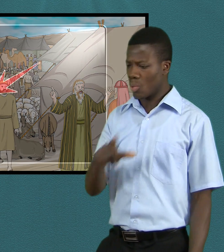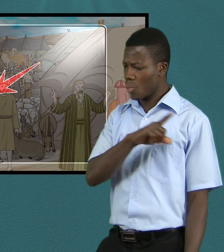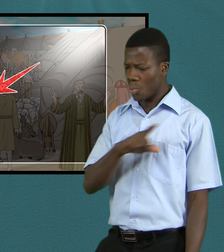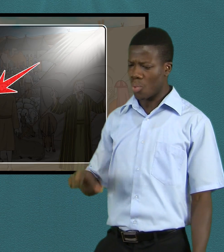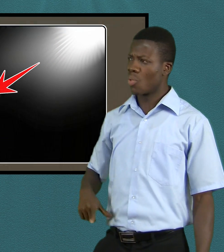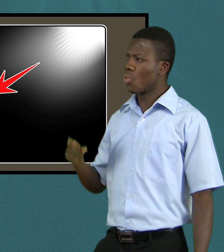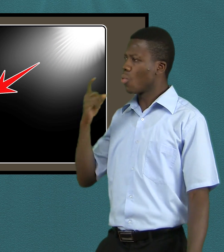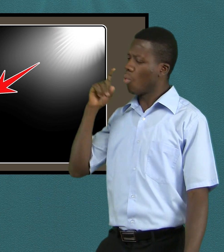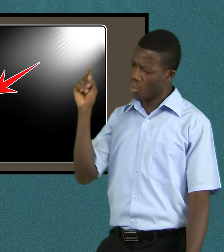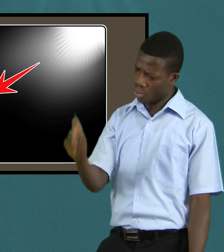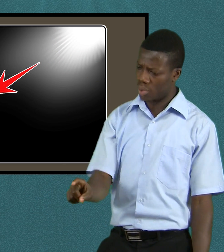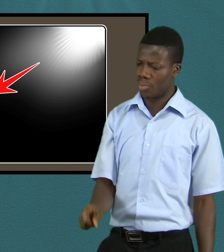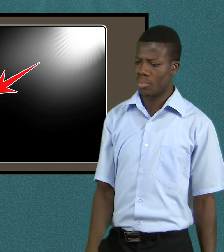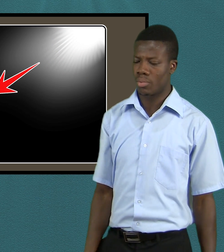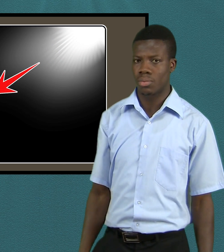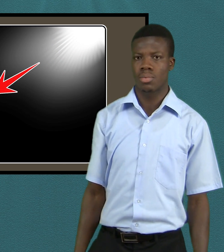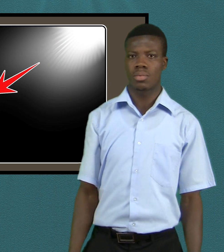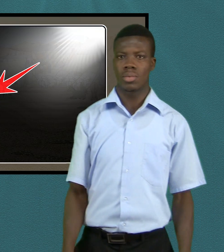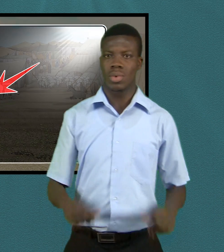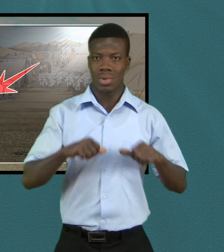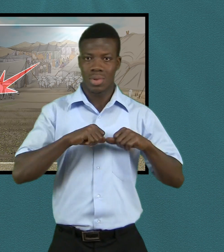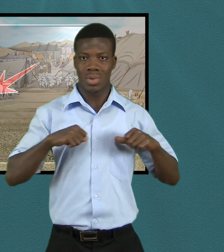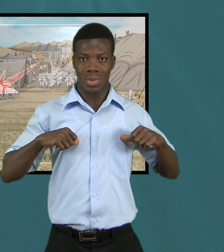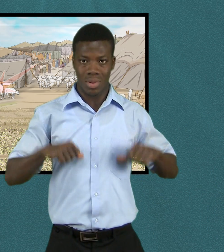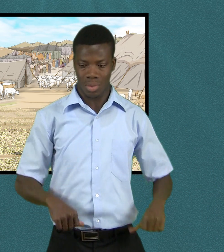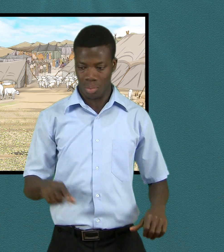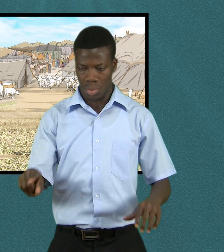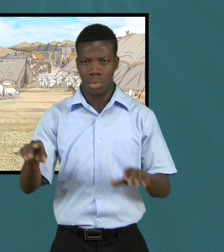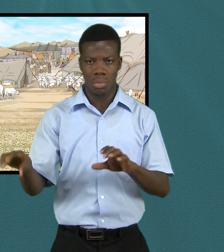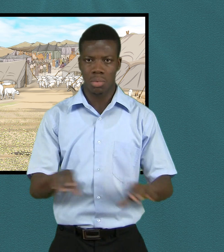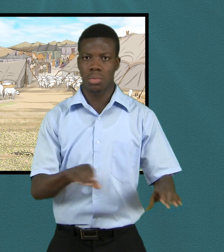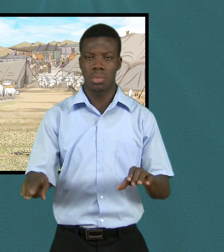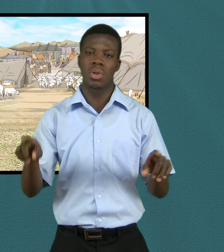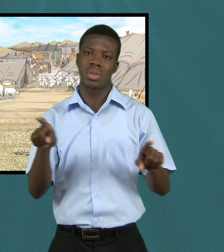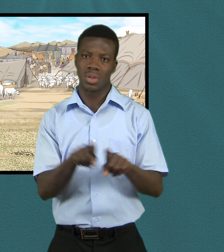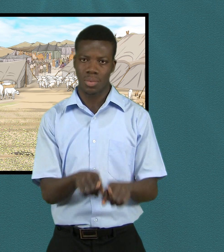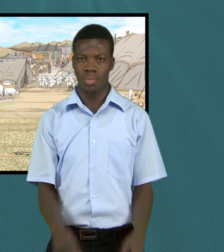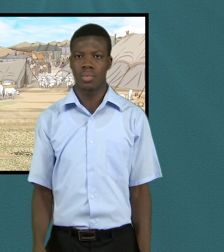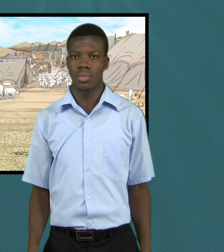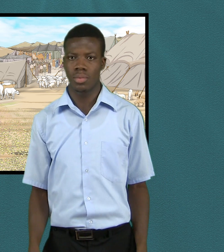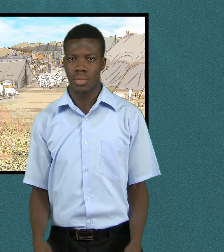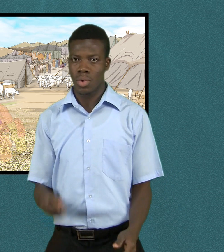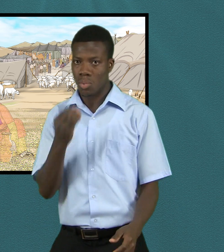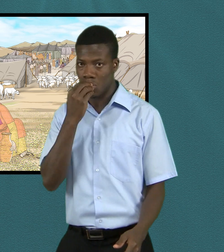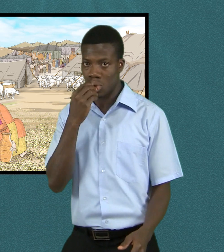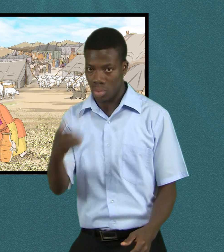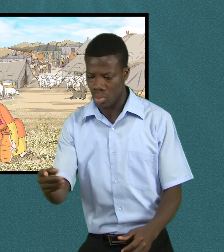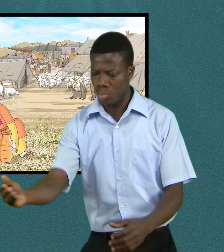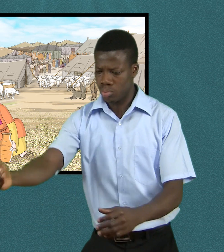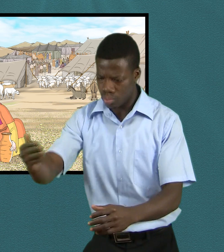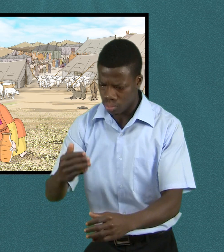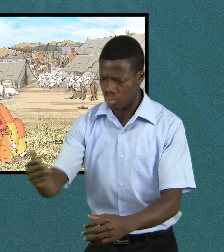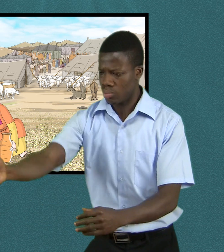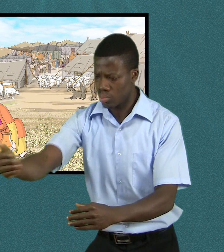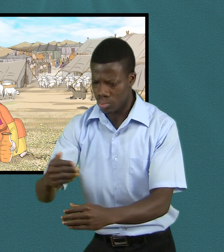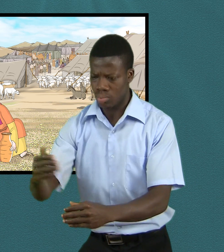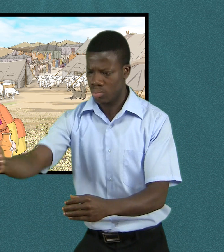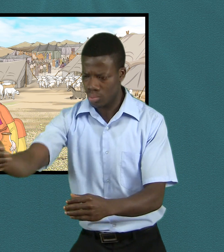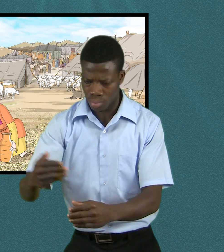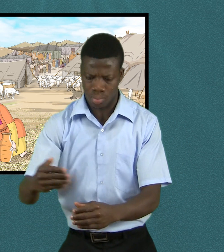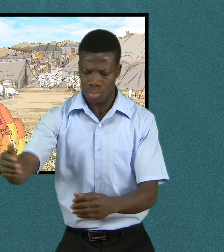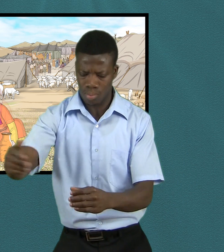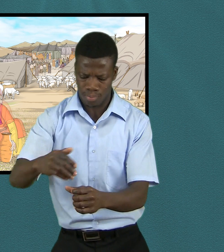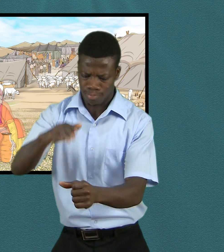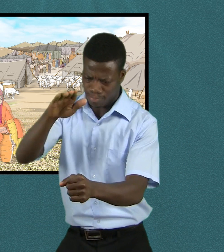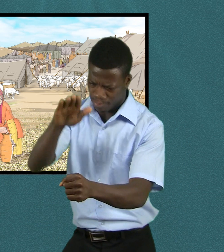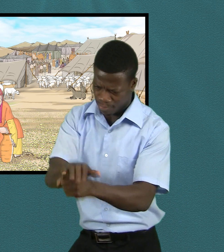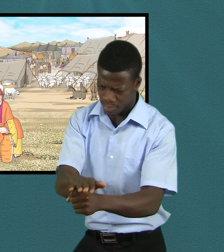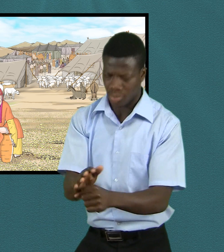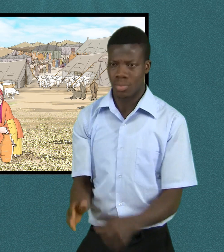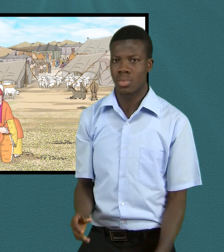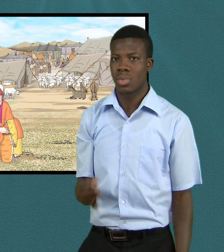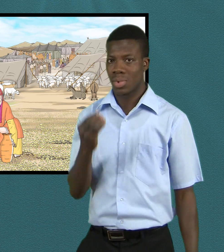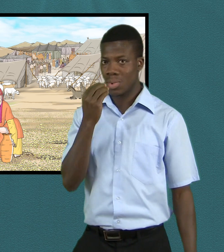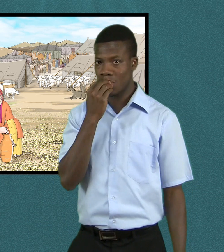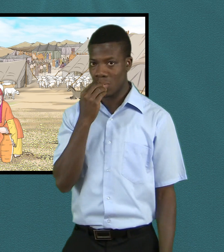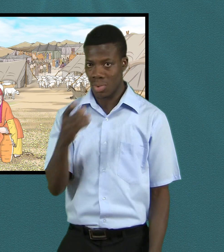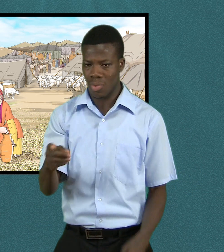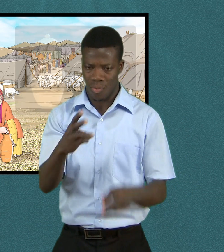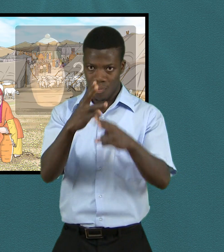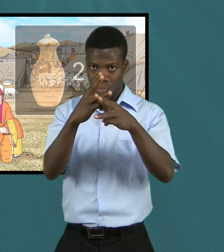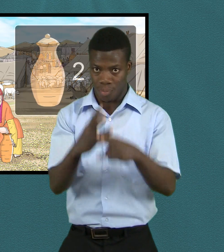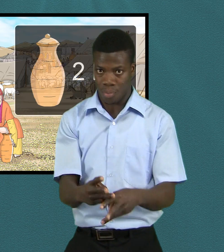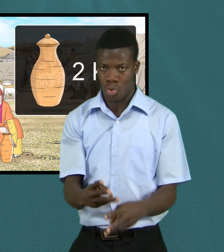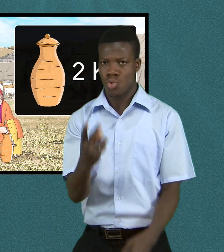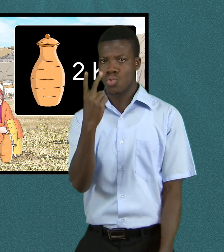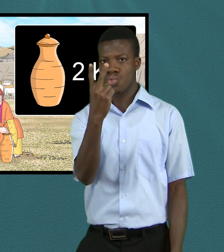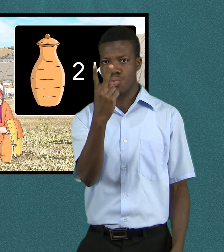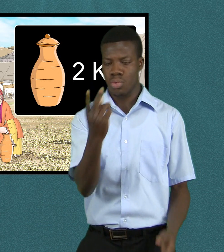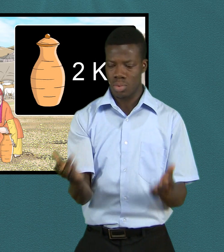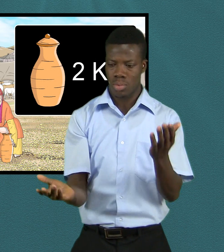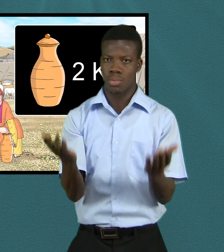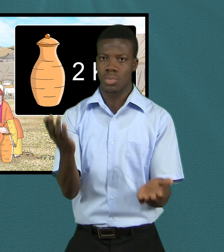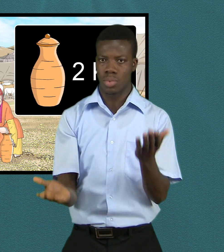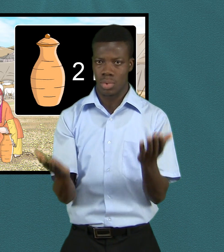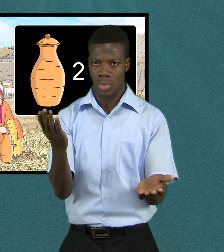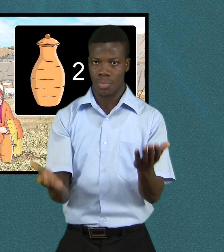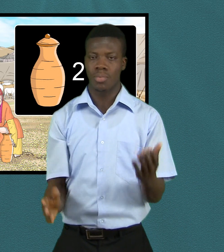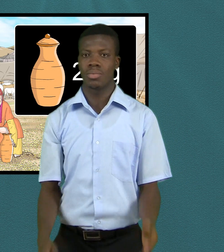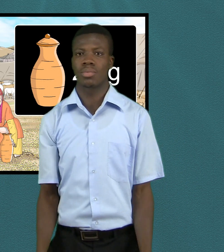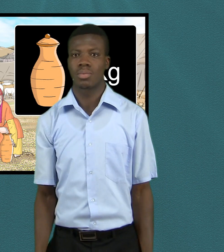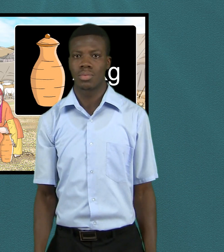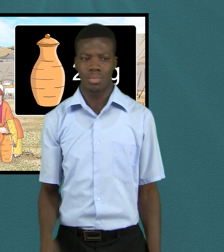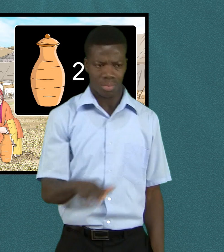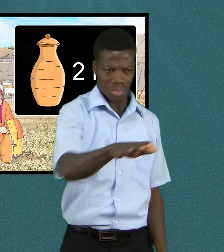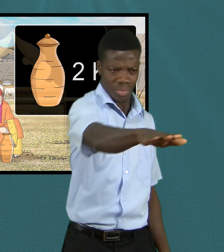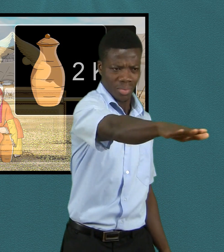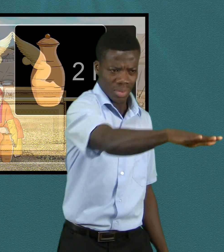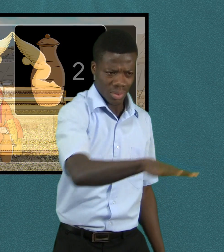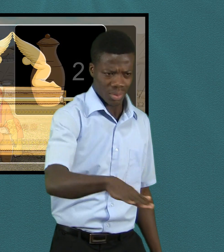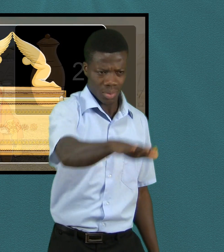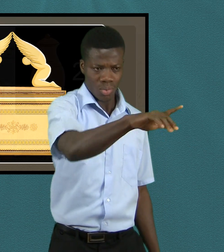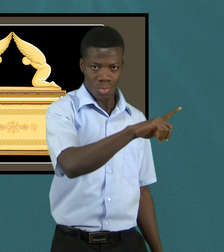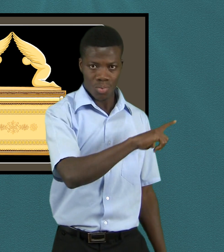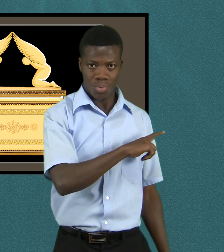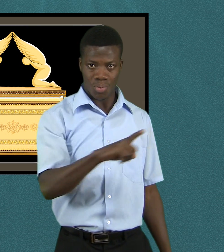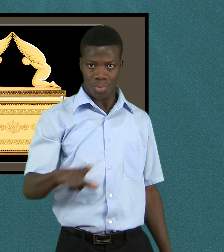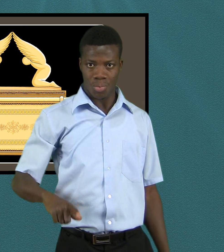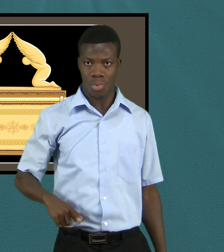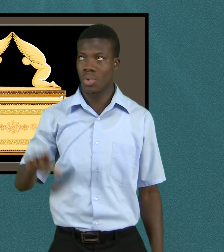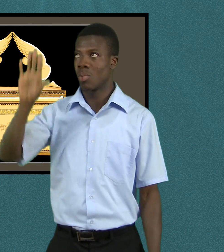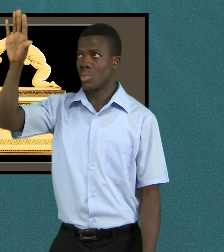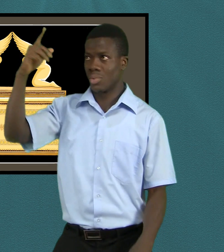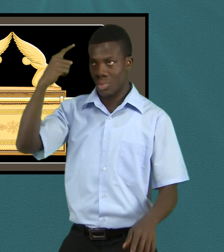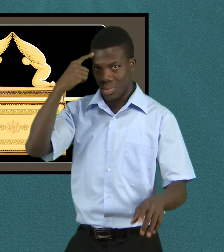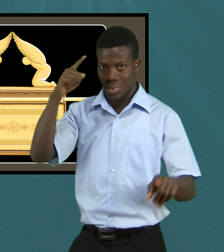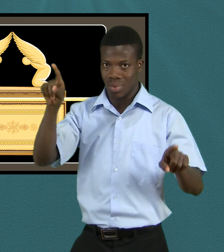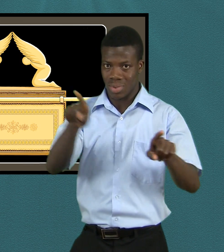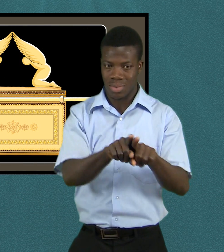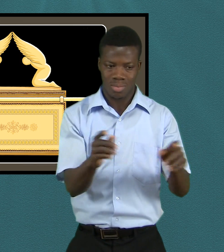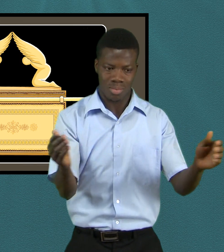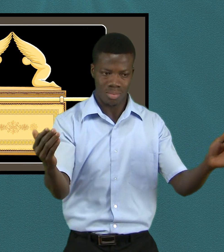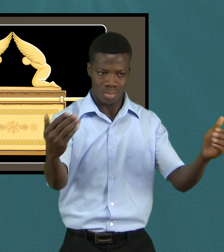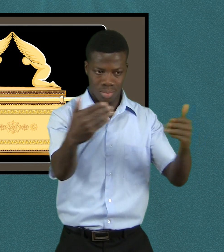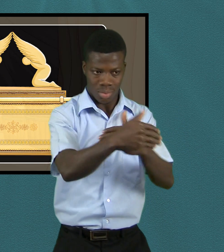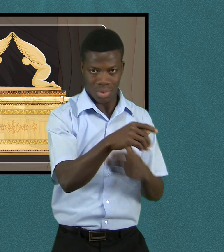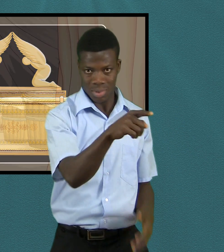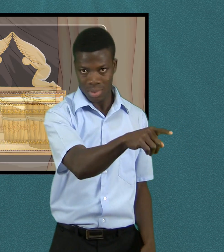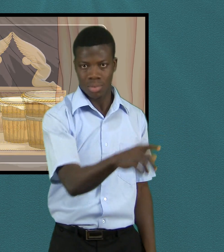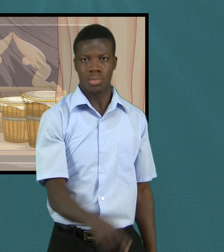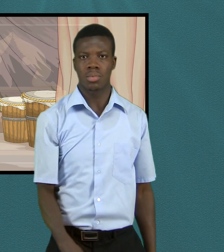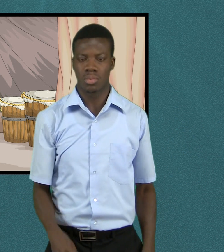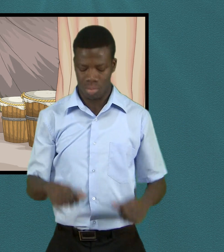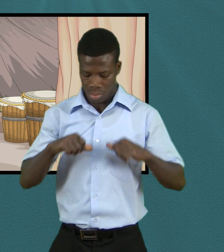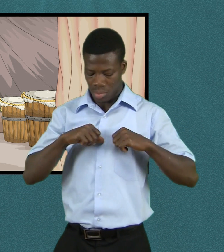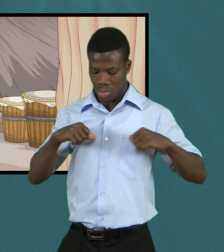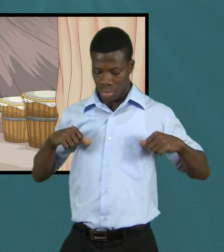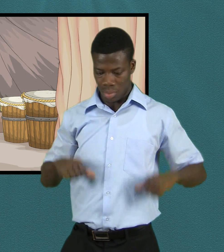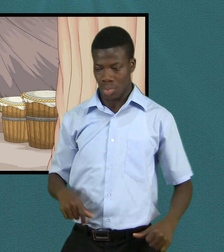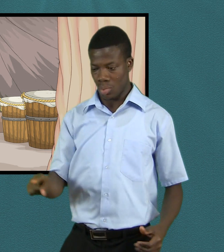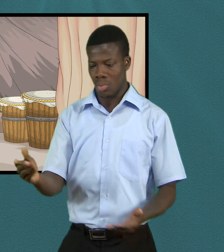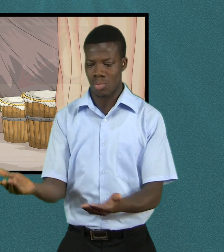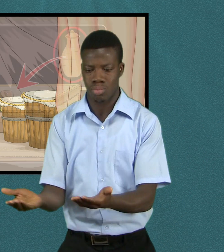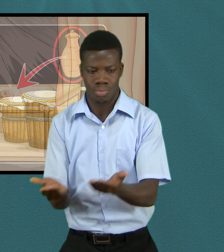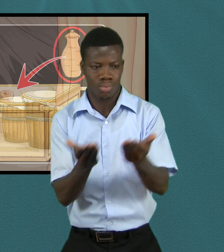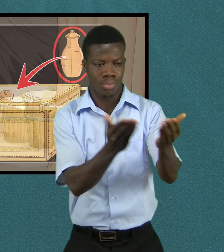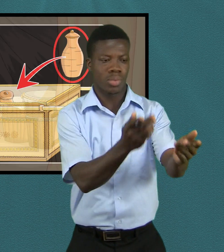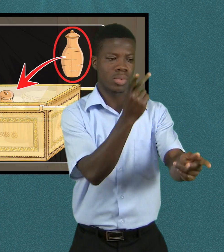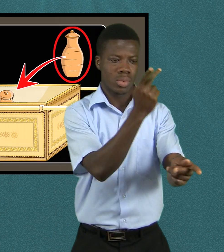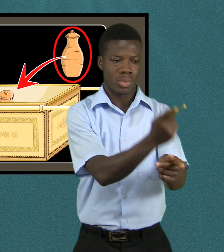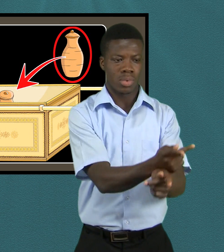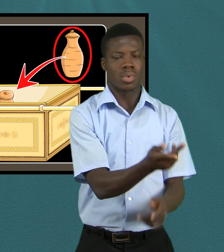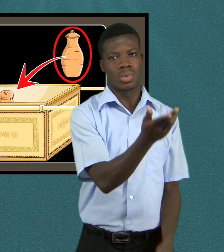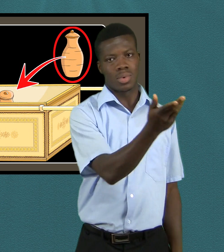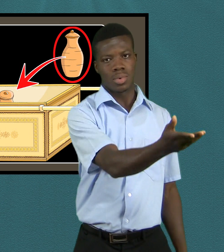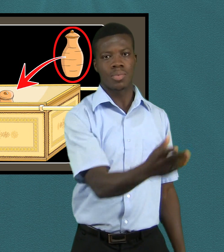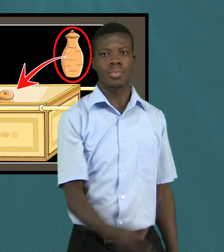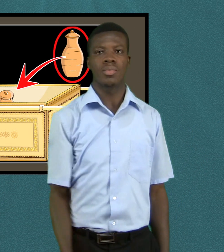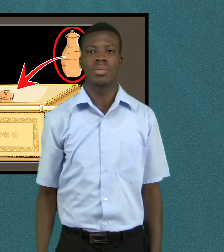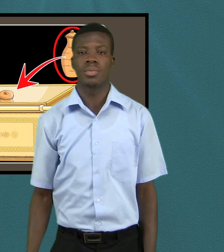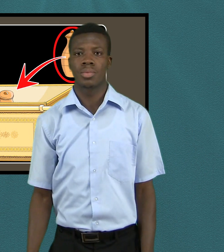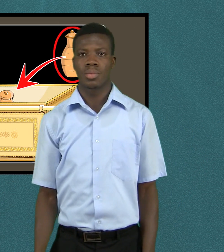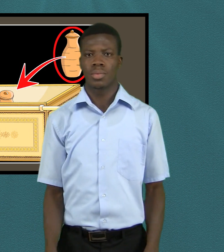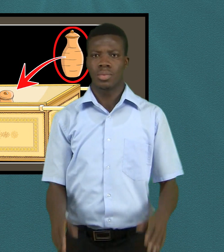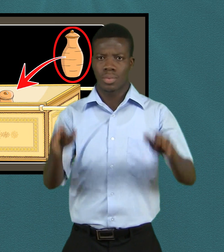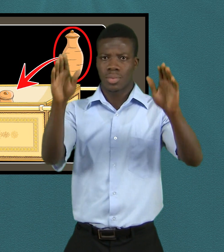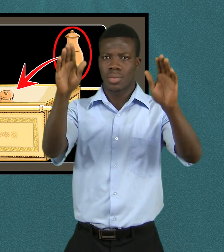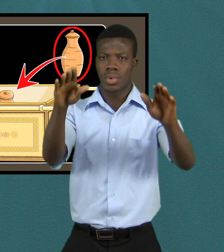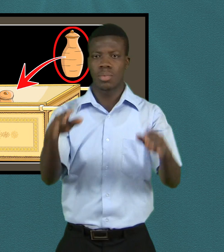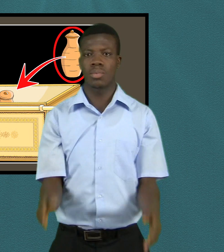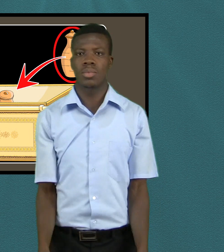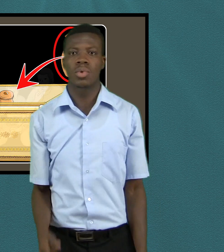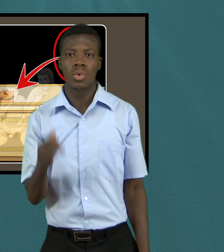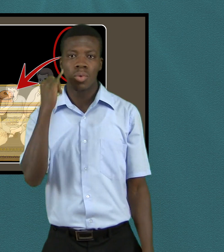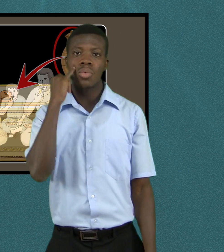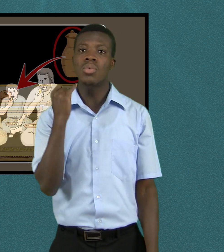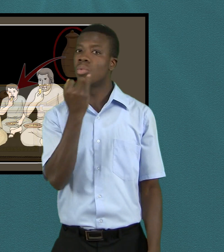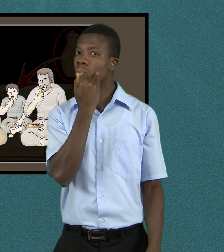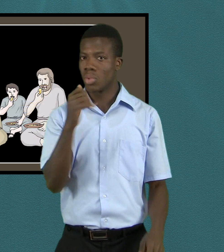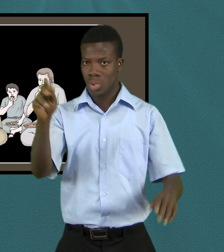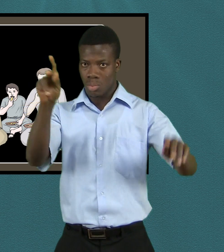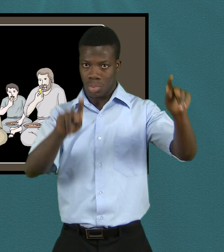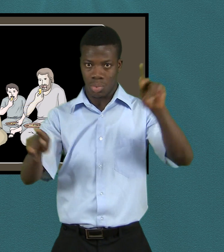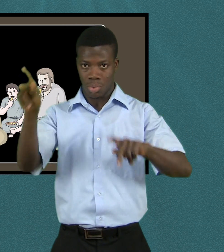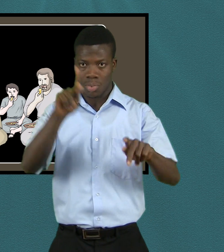And Aaron placed it in front of the Testimony, to be preserved just as the LORD had commanded Moses.